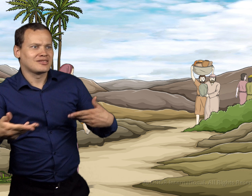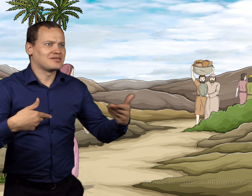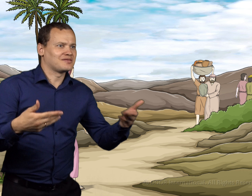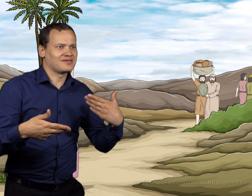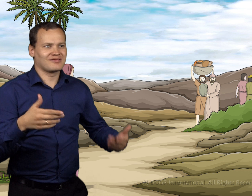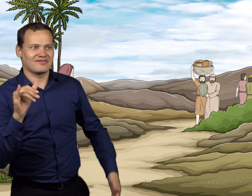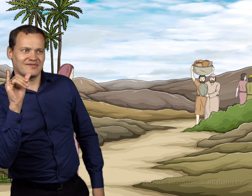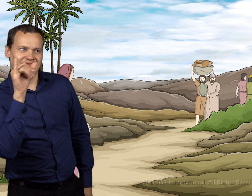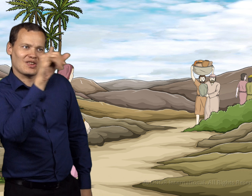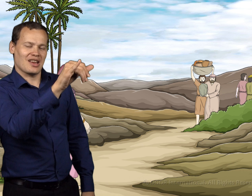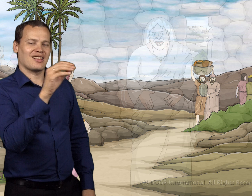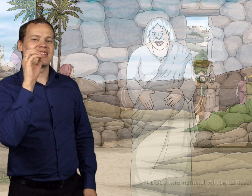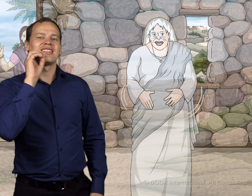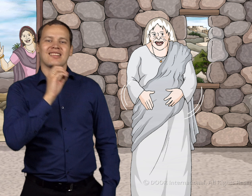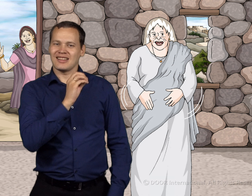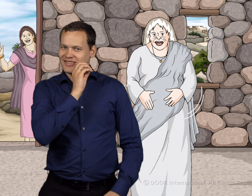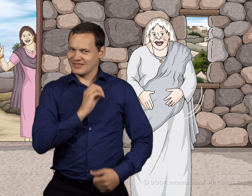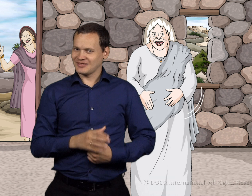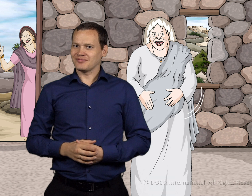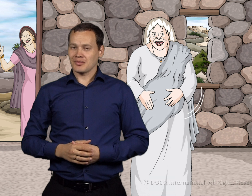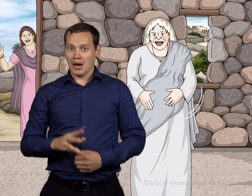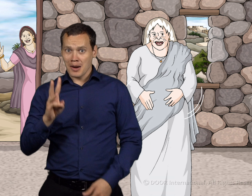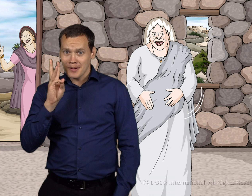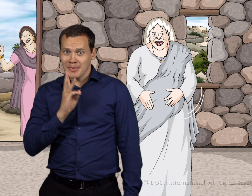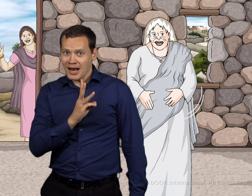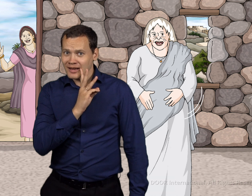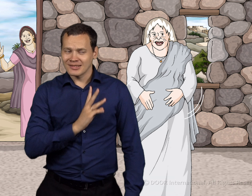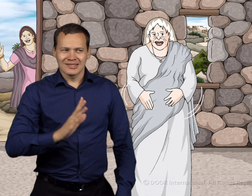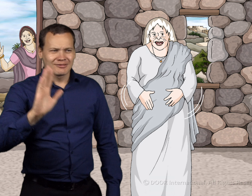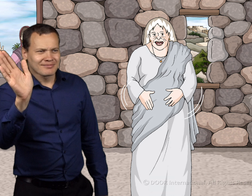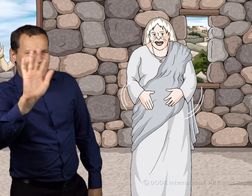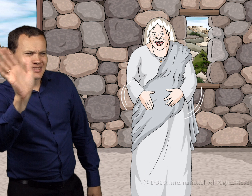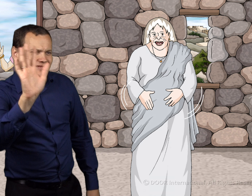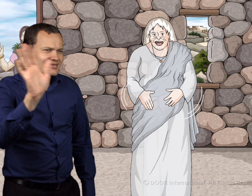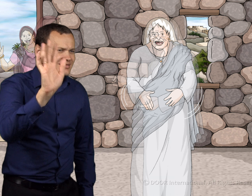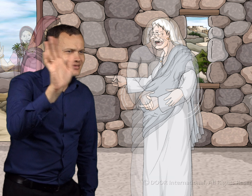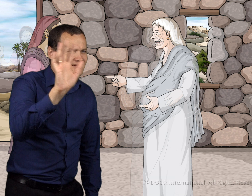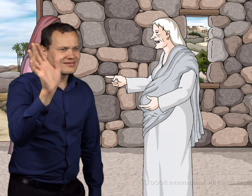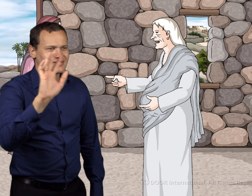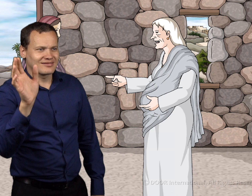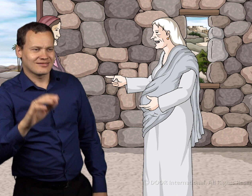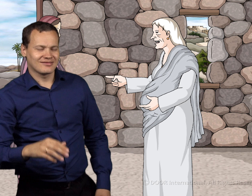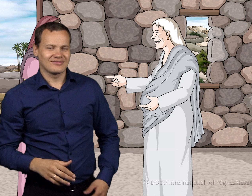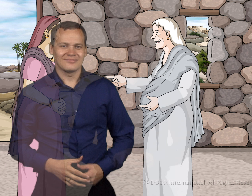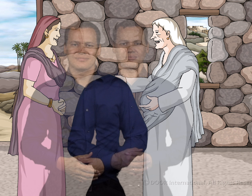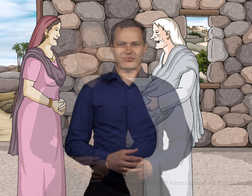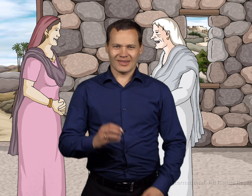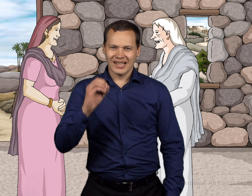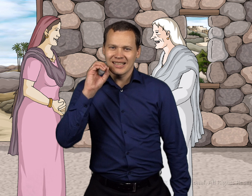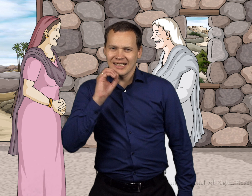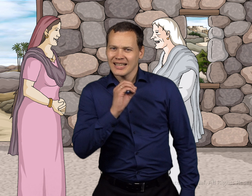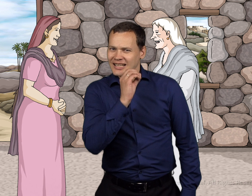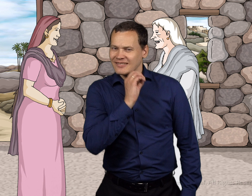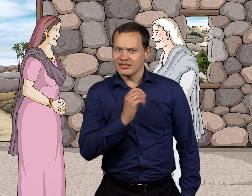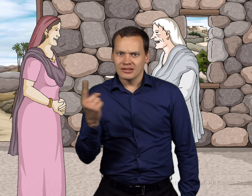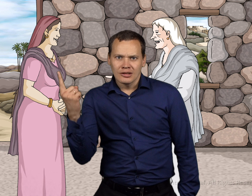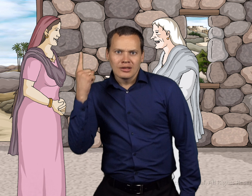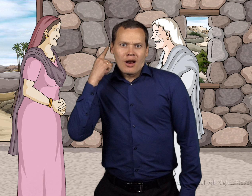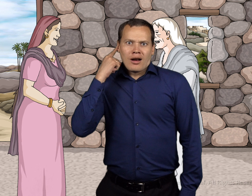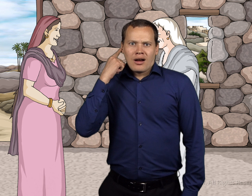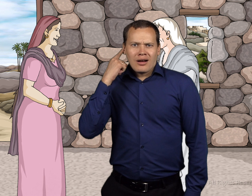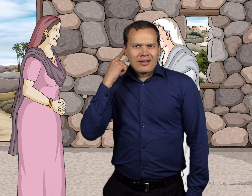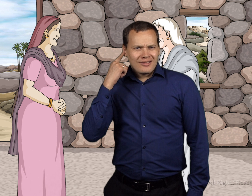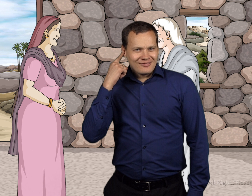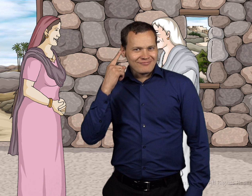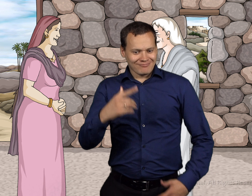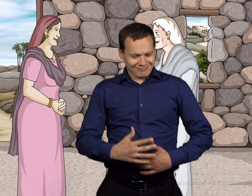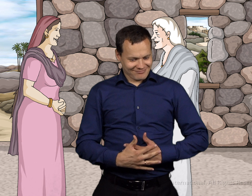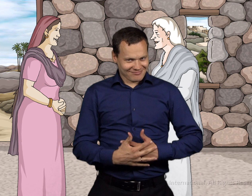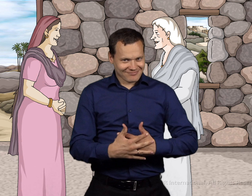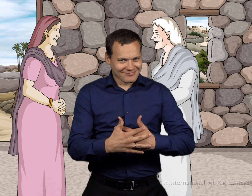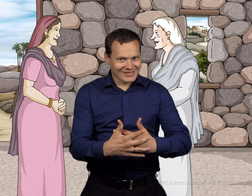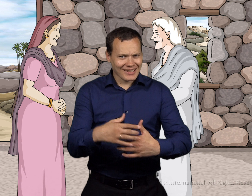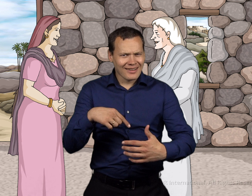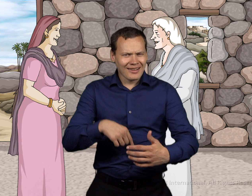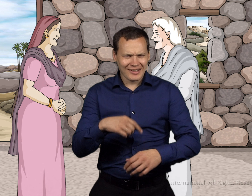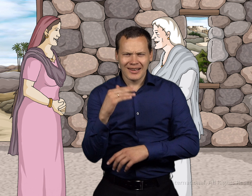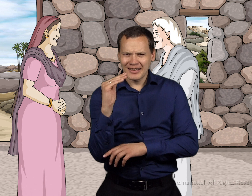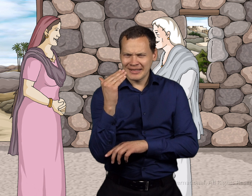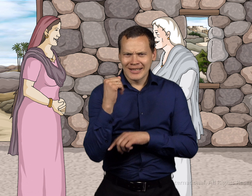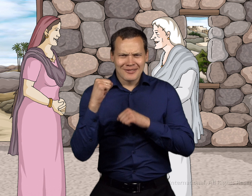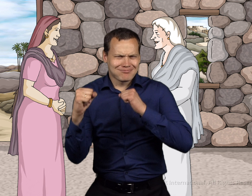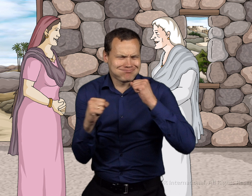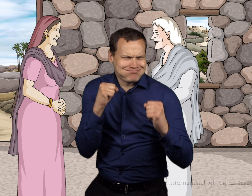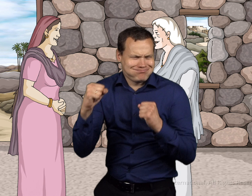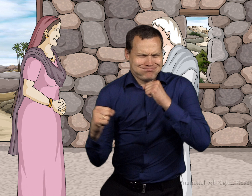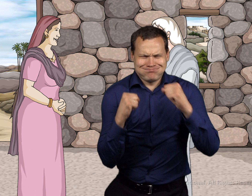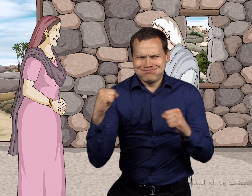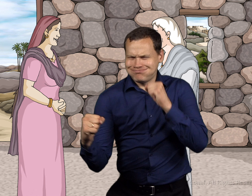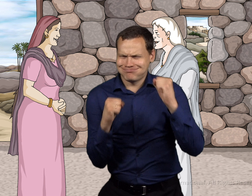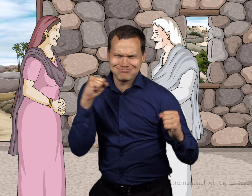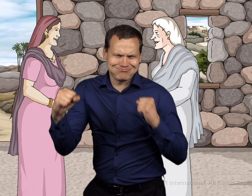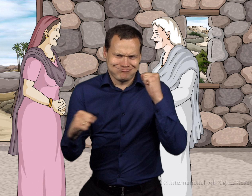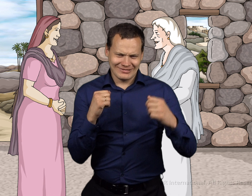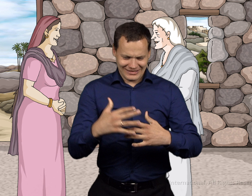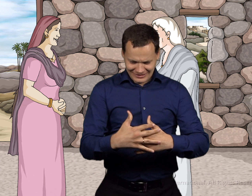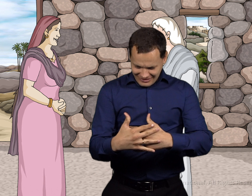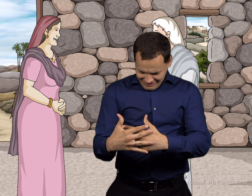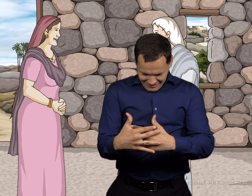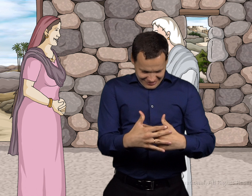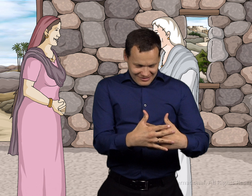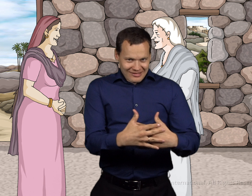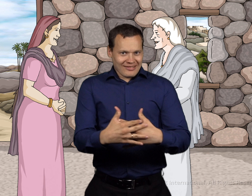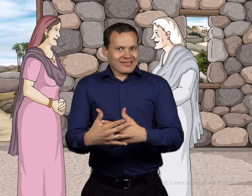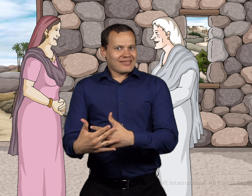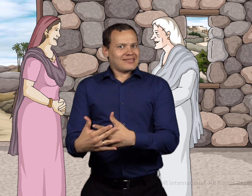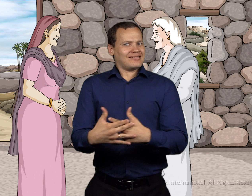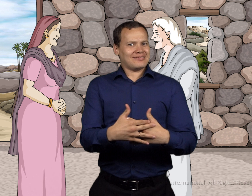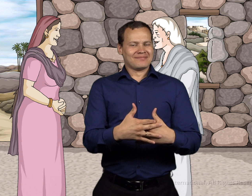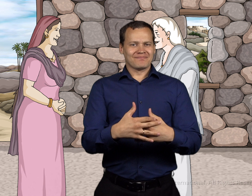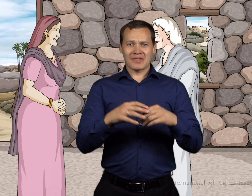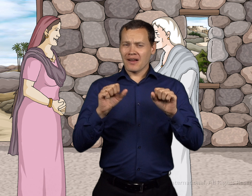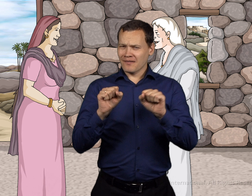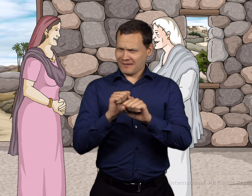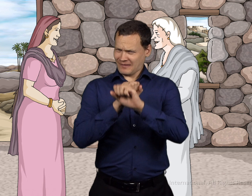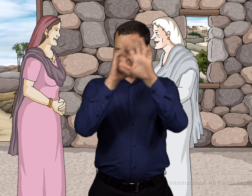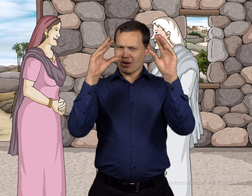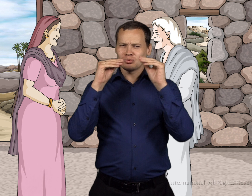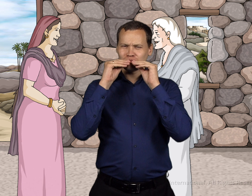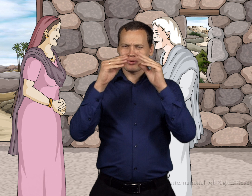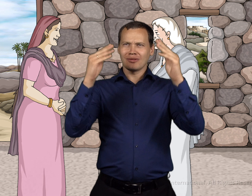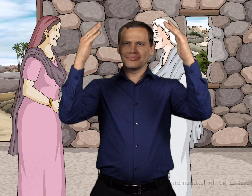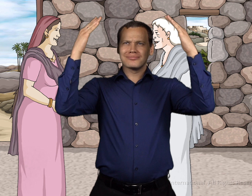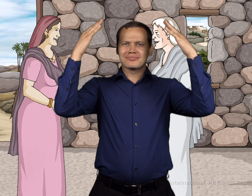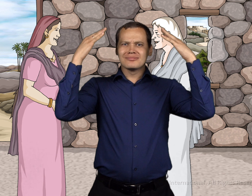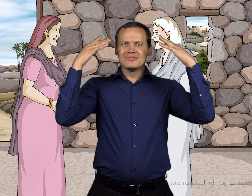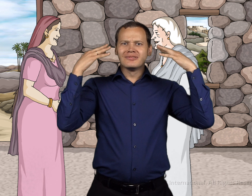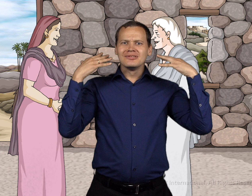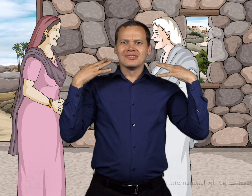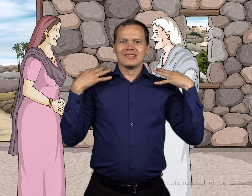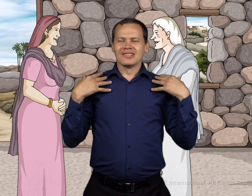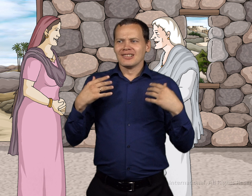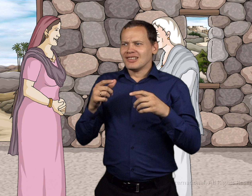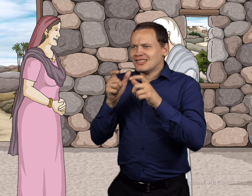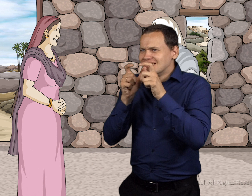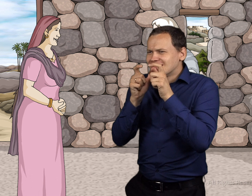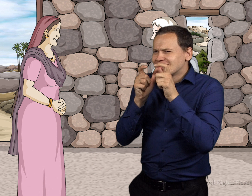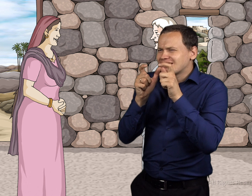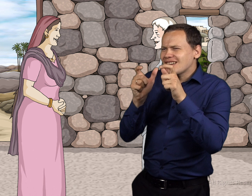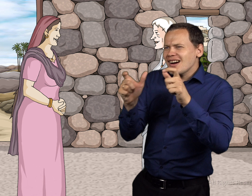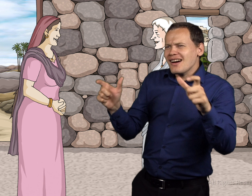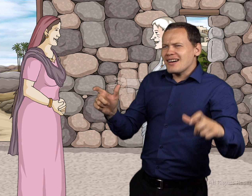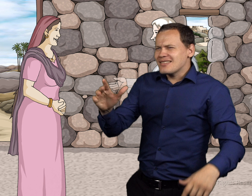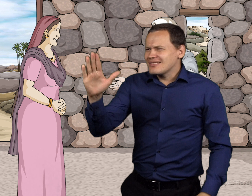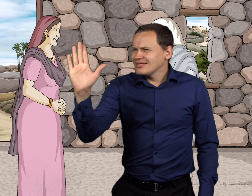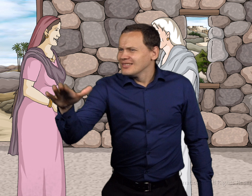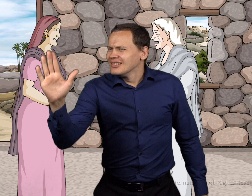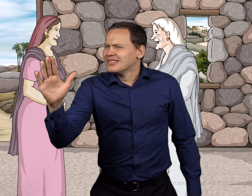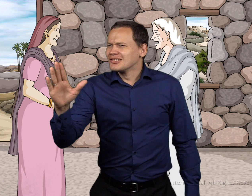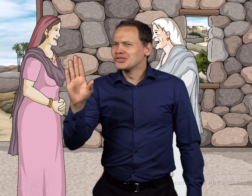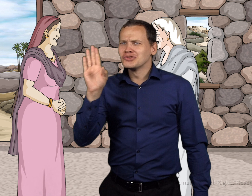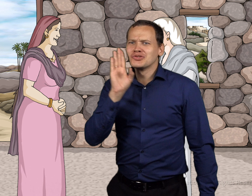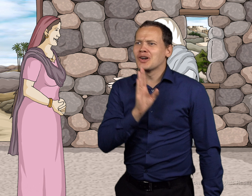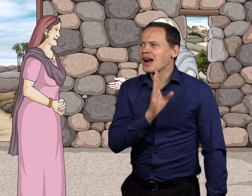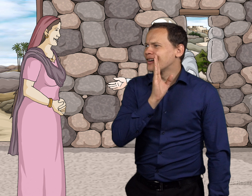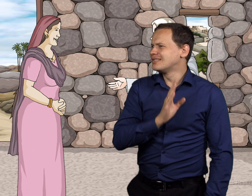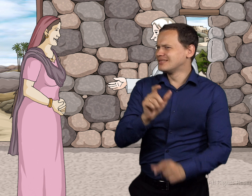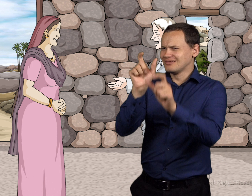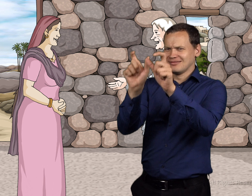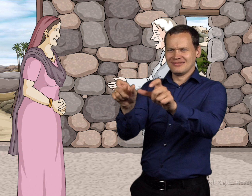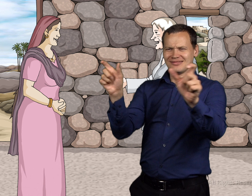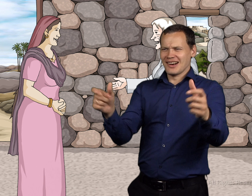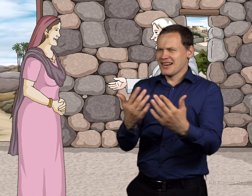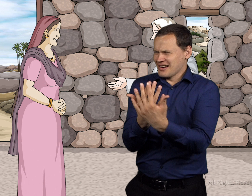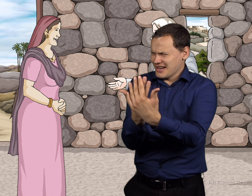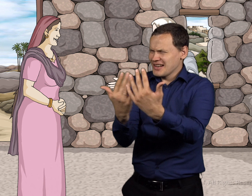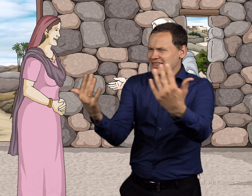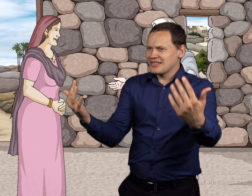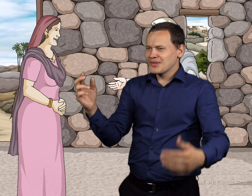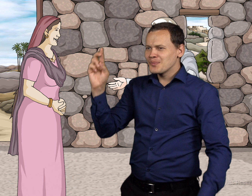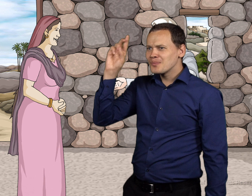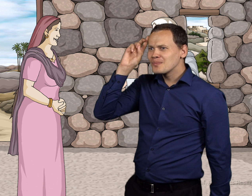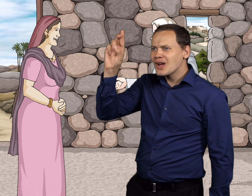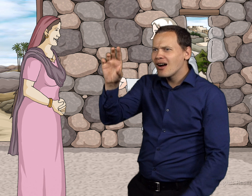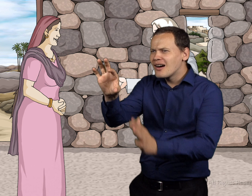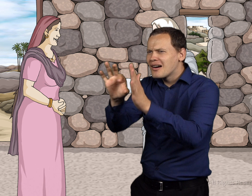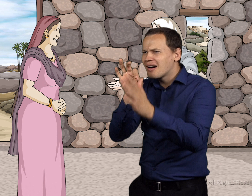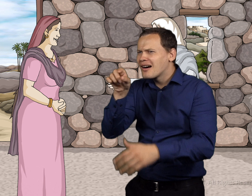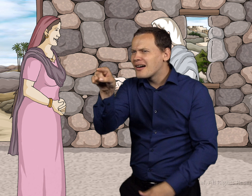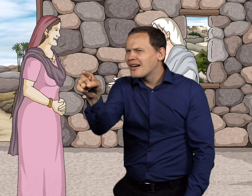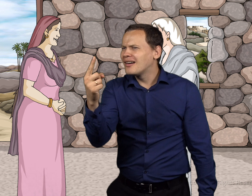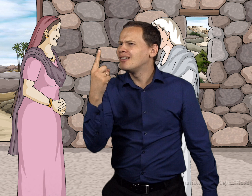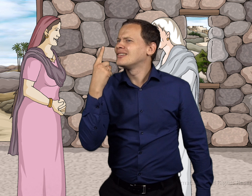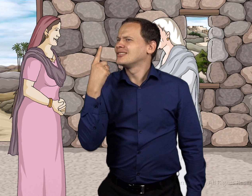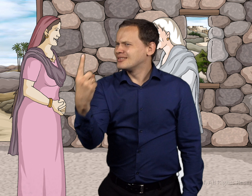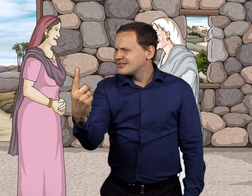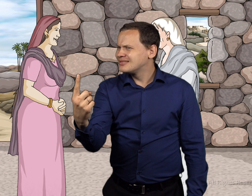And why am I so honored, that the mother of my Lord should come to me? For as soon as the sound of your greeting reached my ears, the baby in my womb leaped for joy.